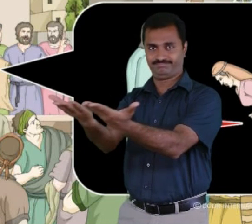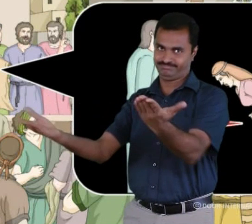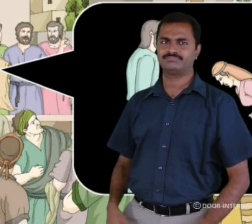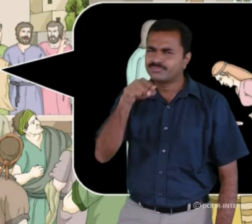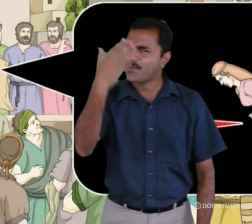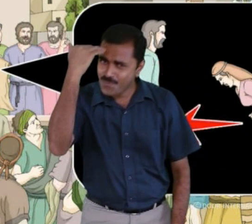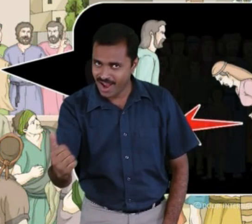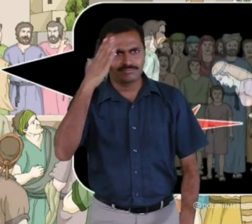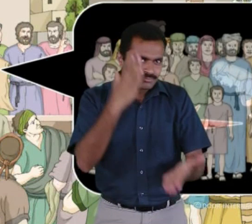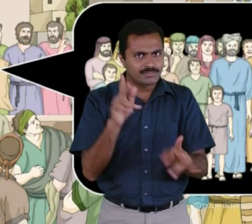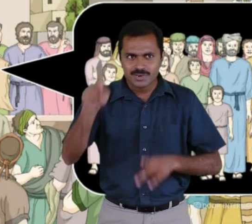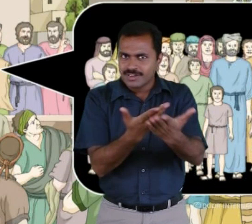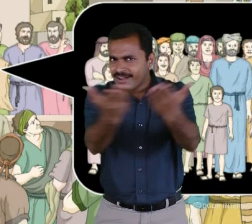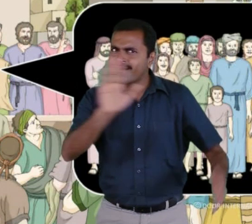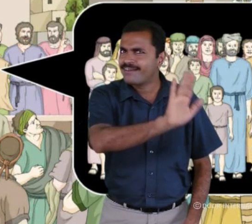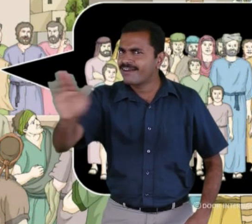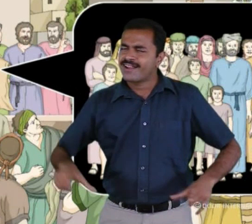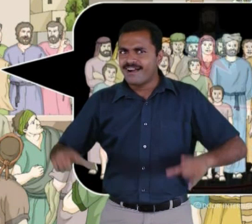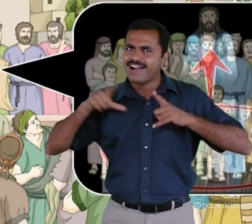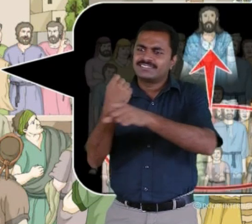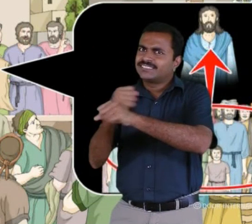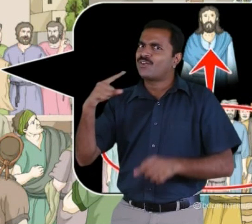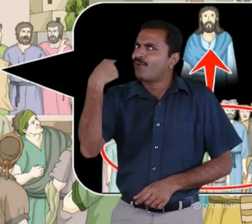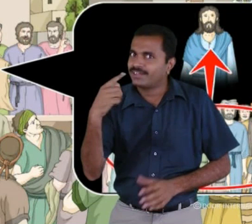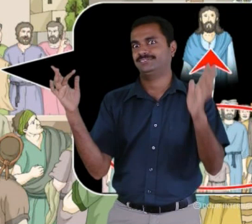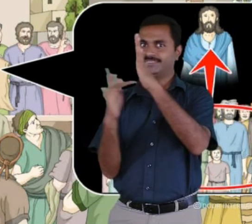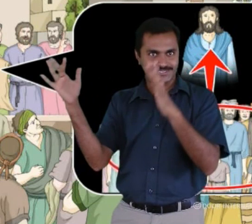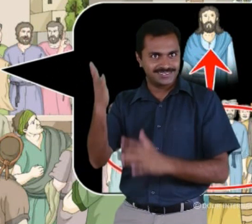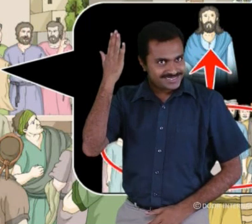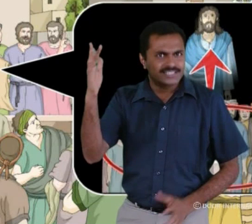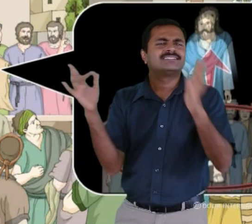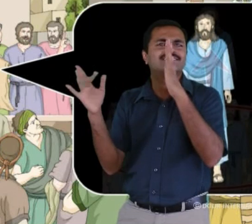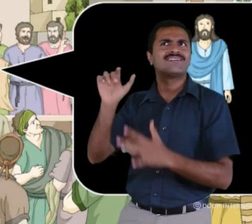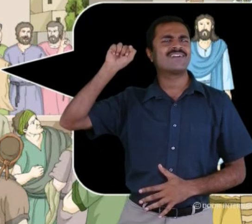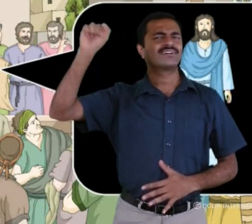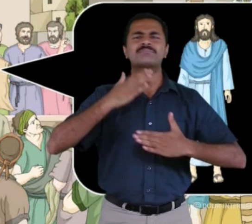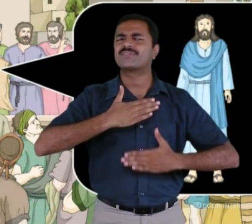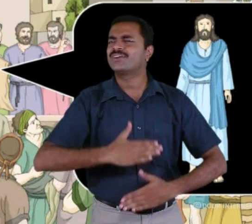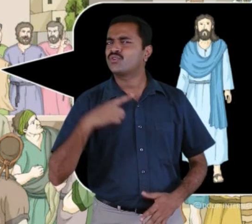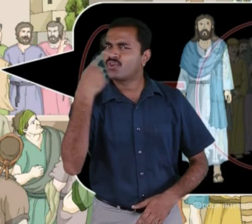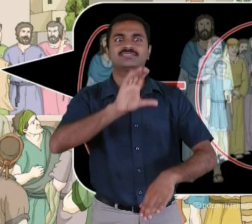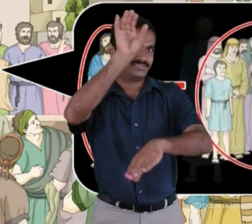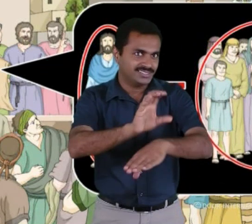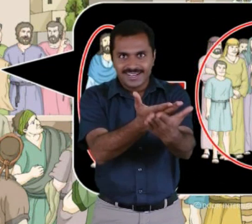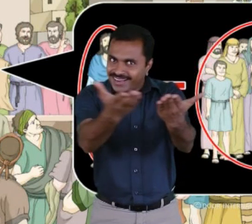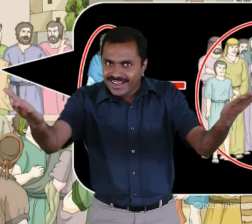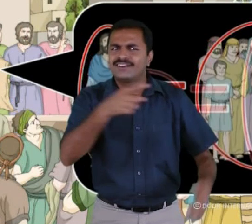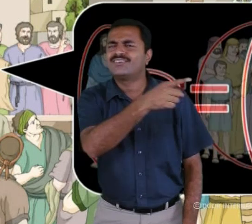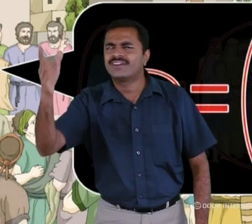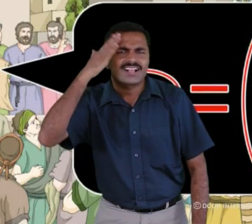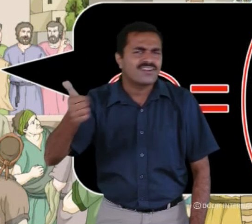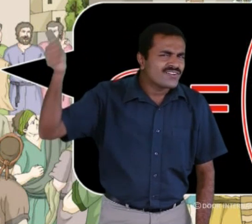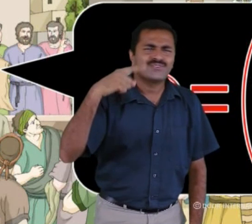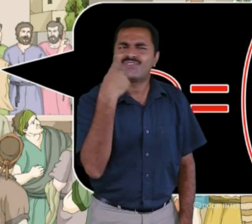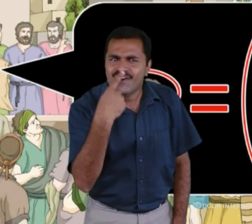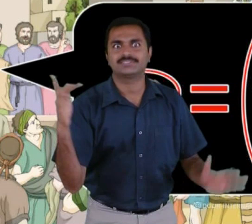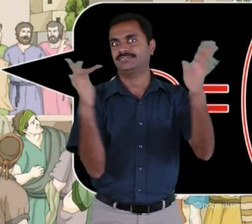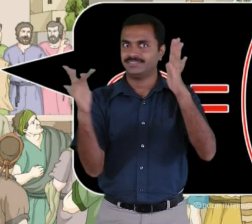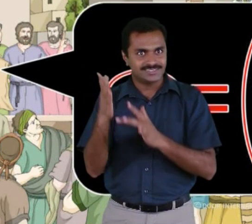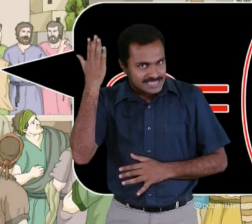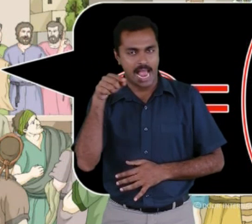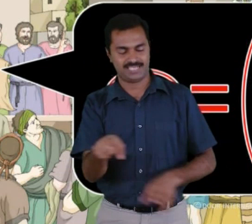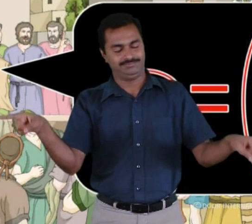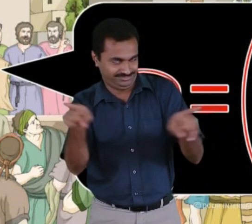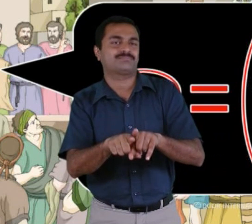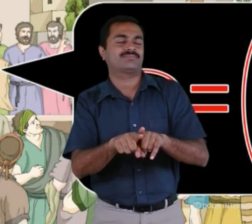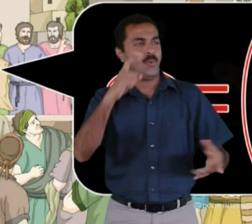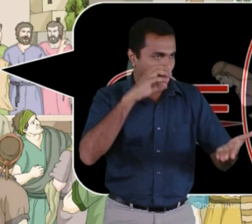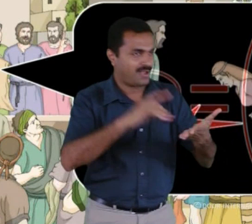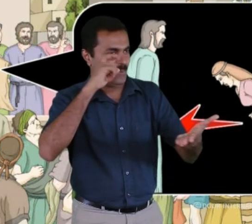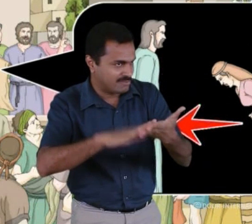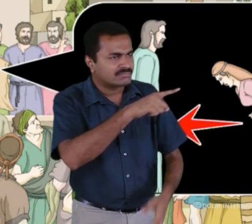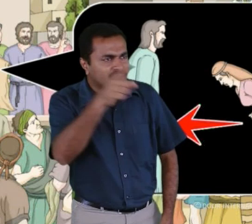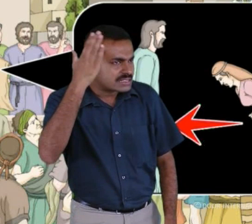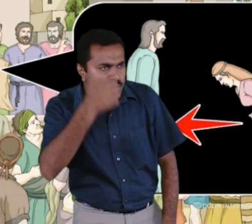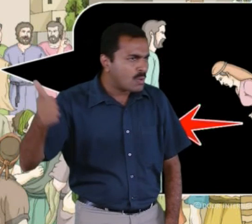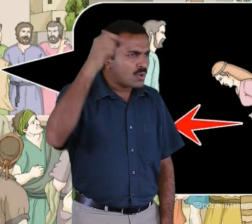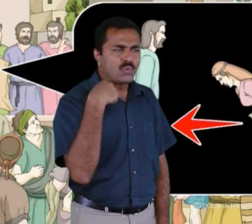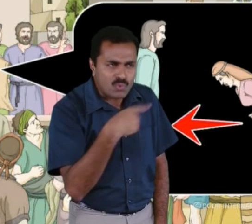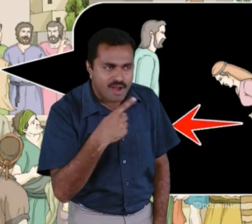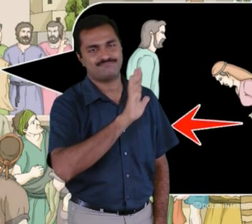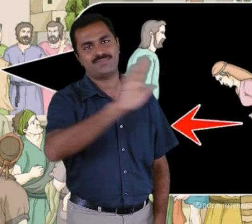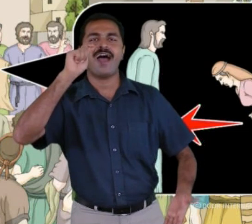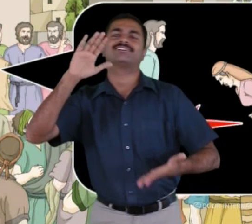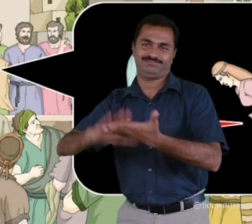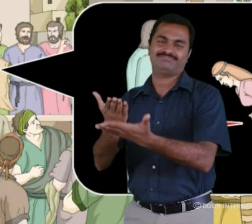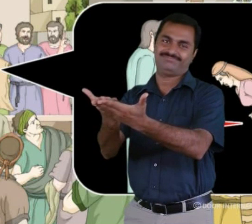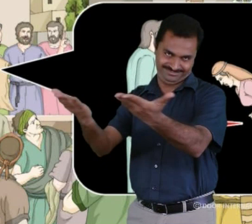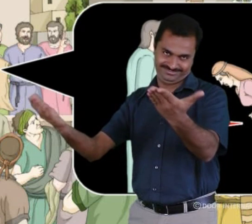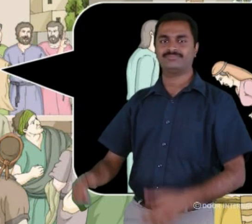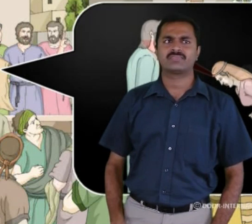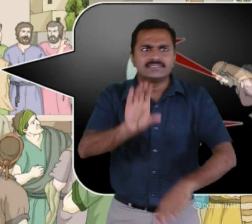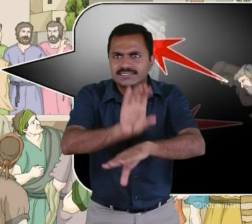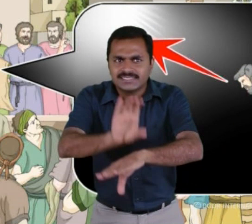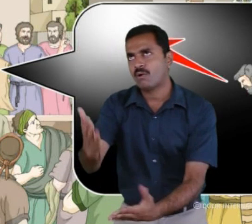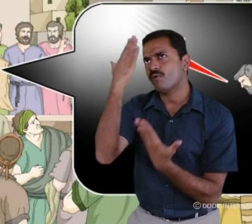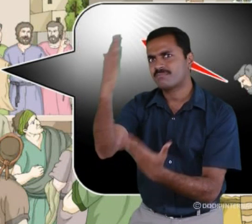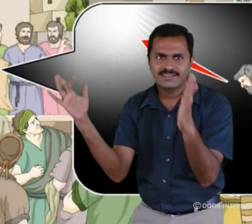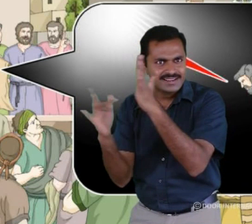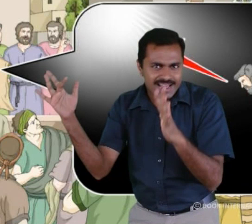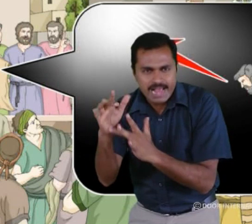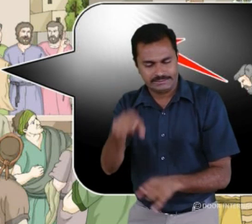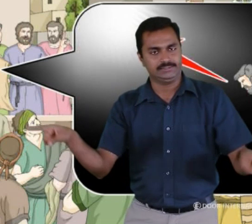For the husband is the head of the wife as Christ is the head of the church, His body, of which He is the Savior.